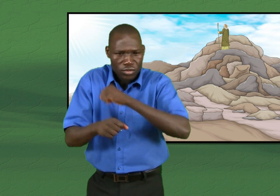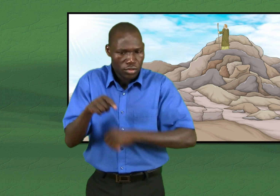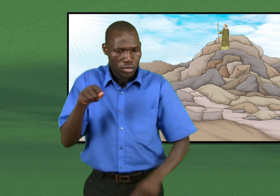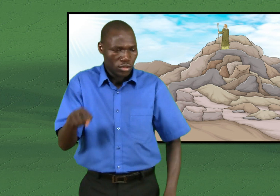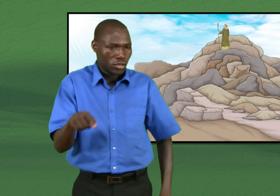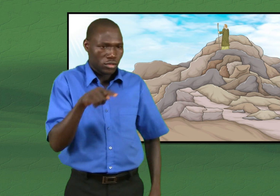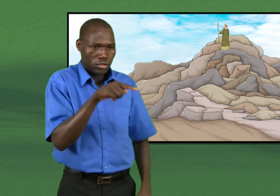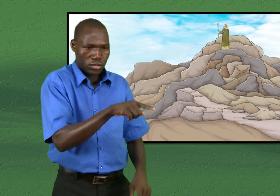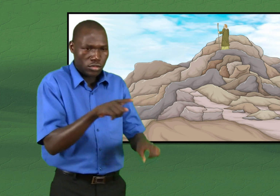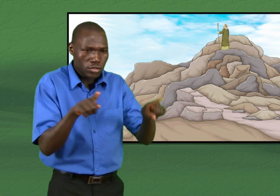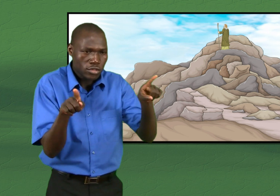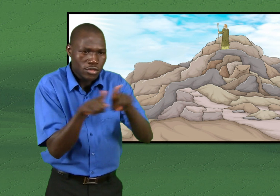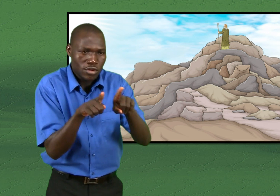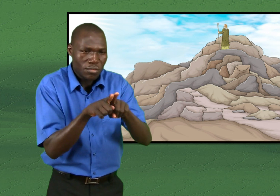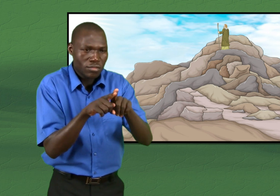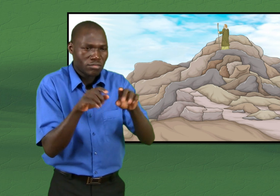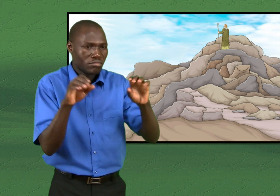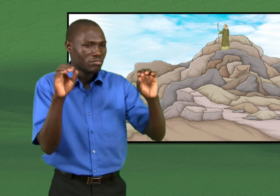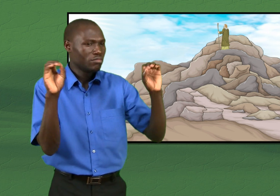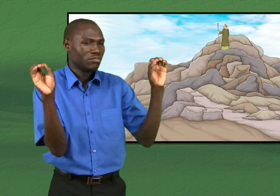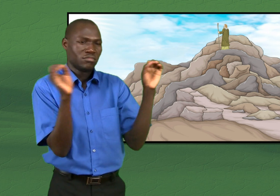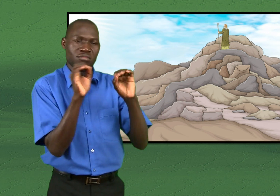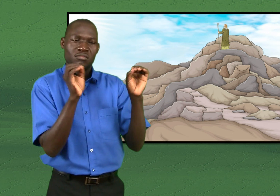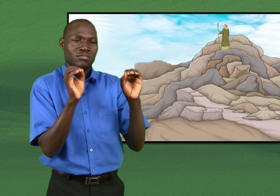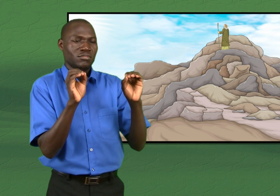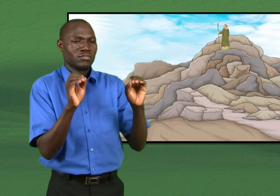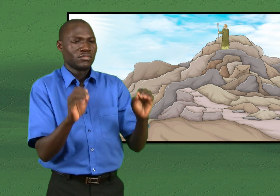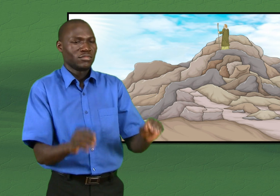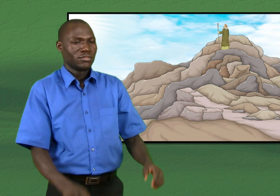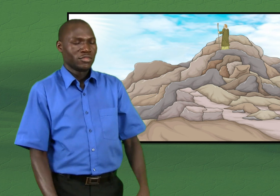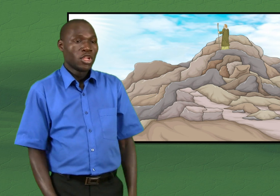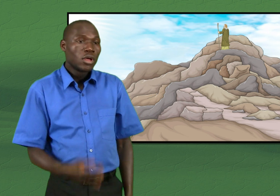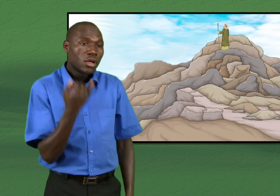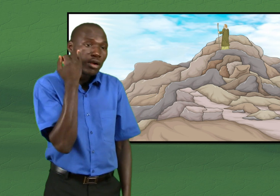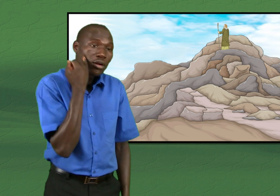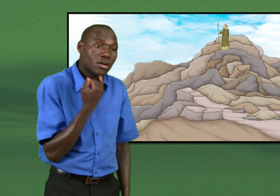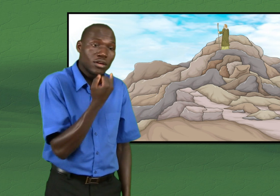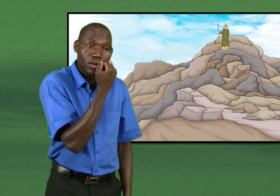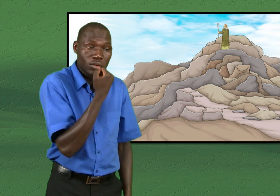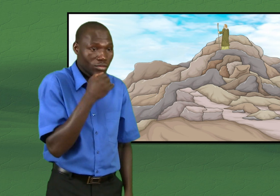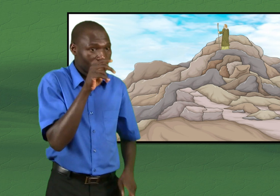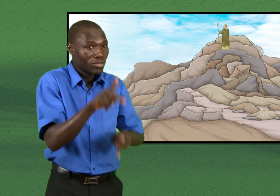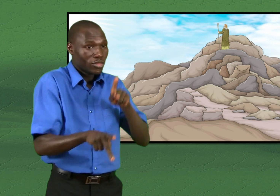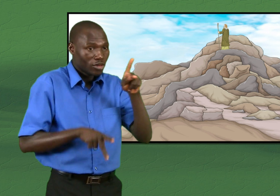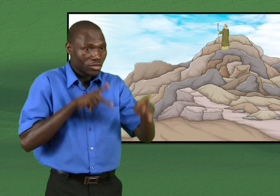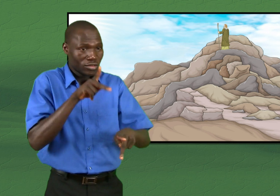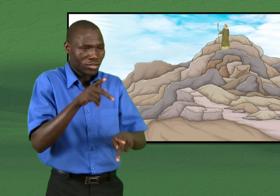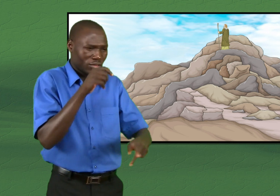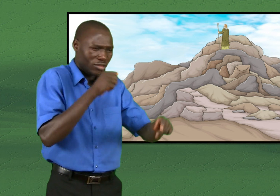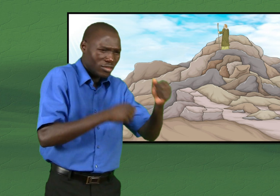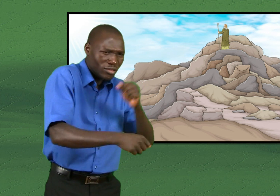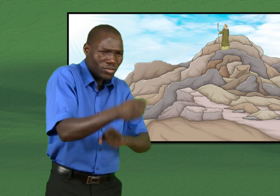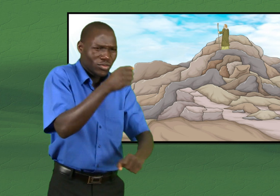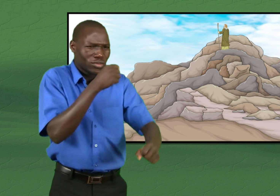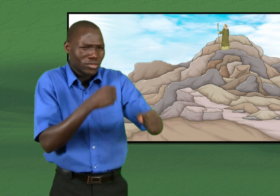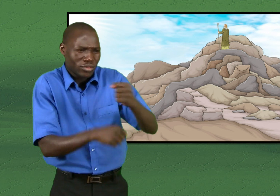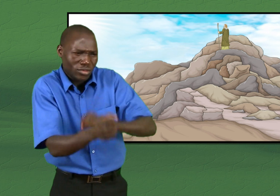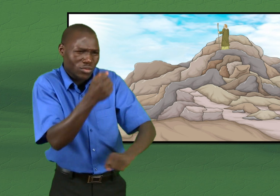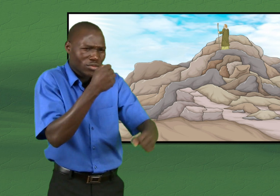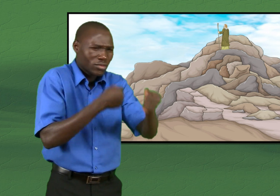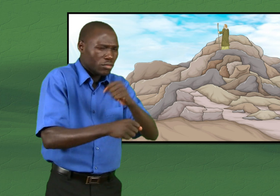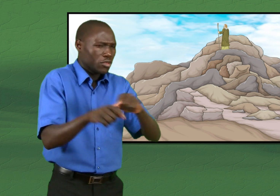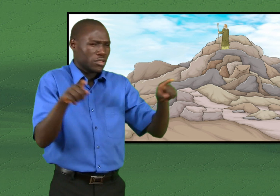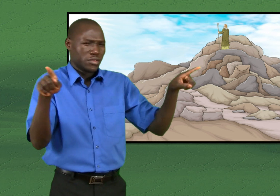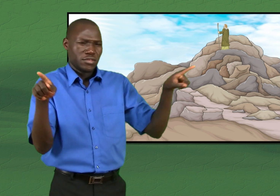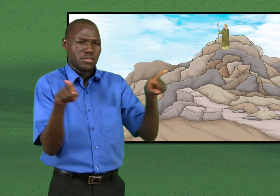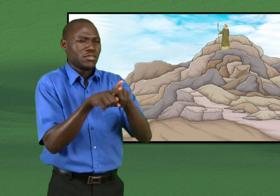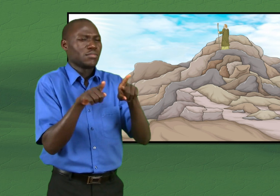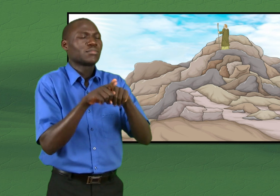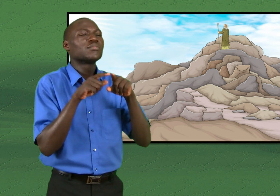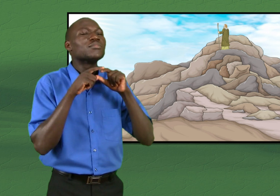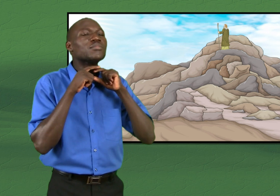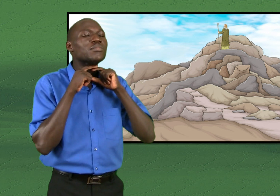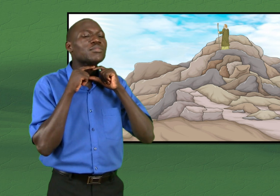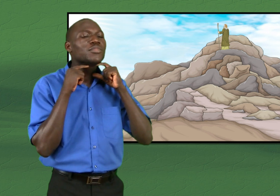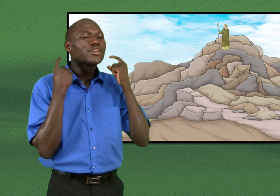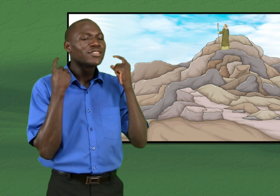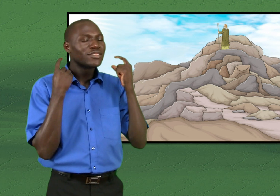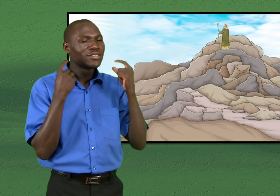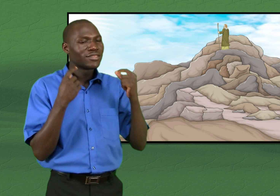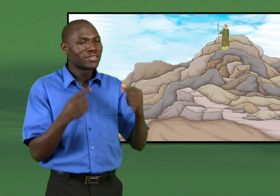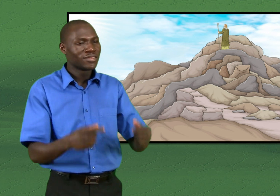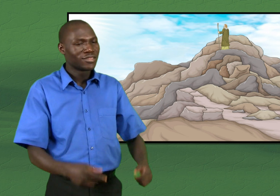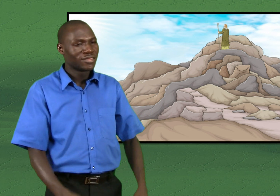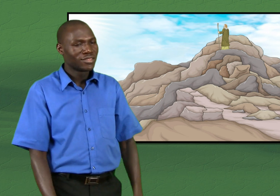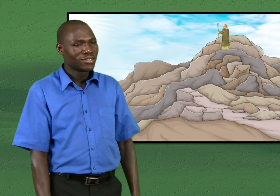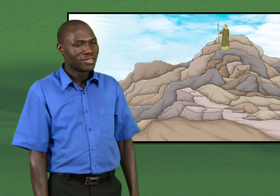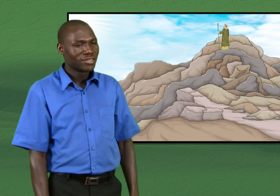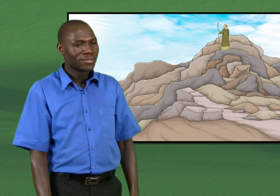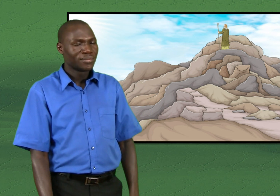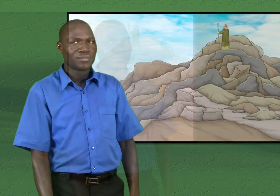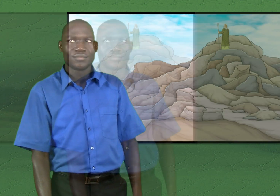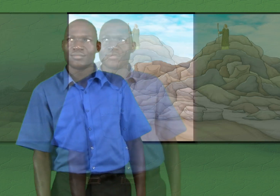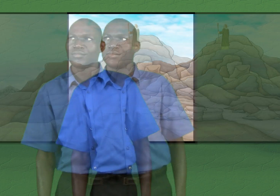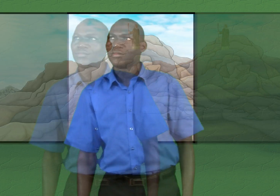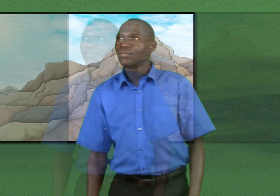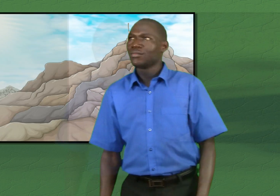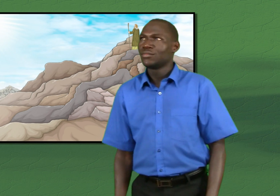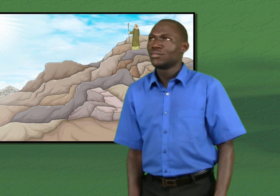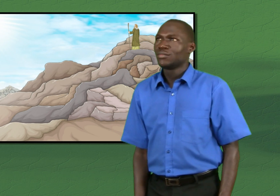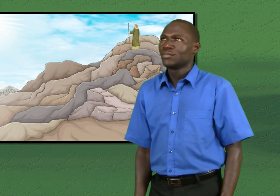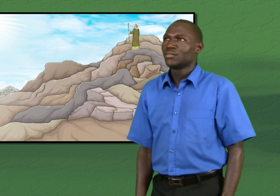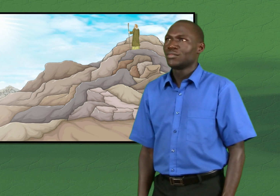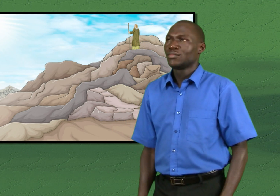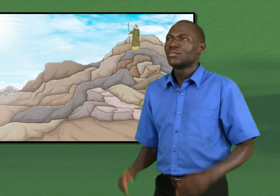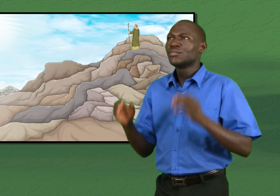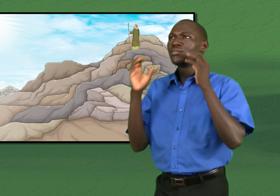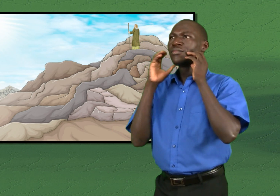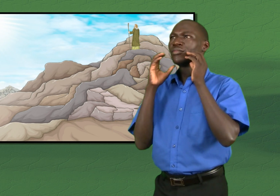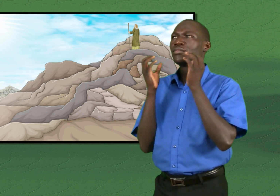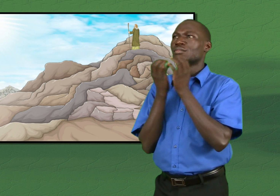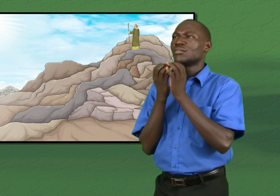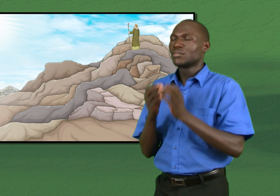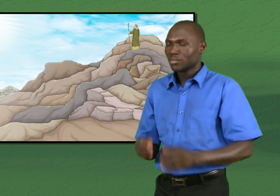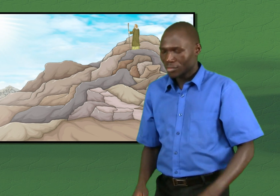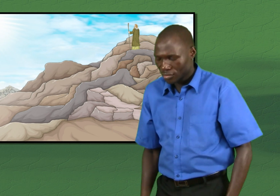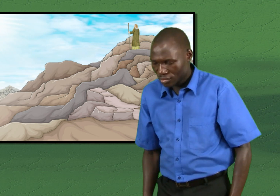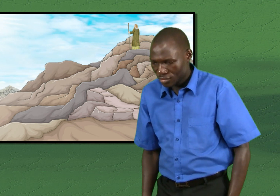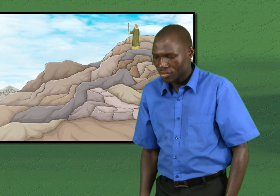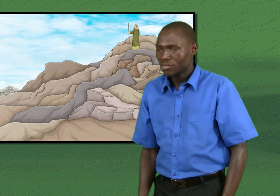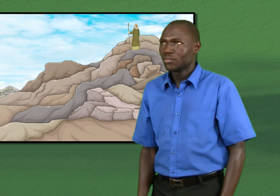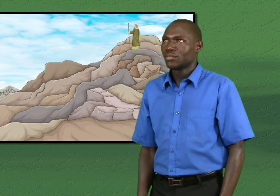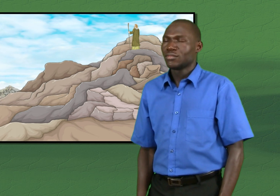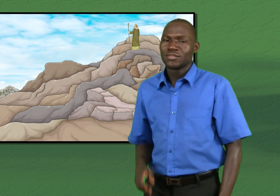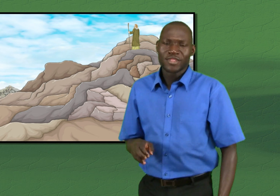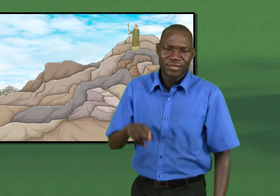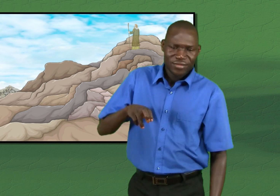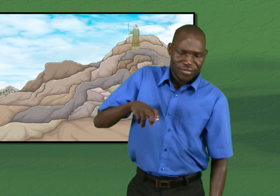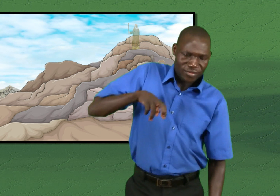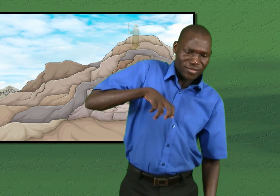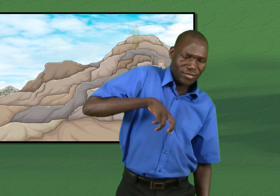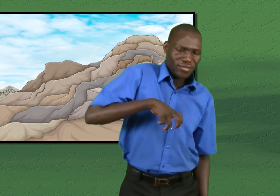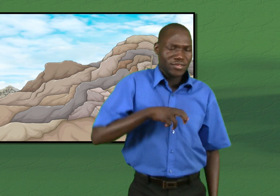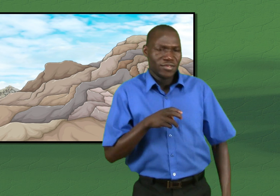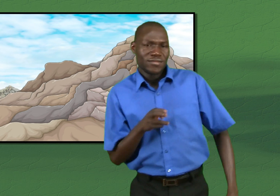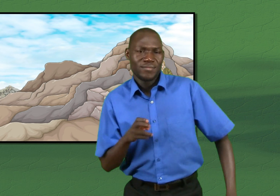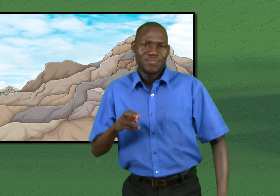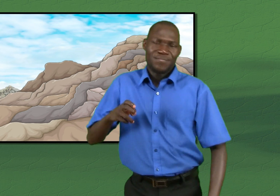These are the words that you are to speak to the Israelites.”